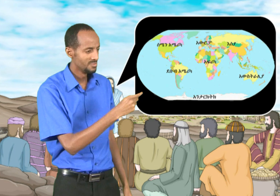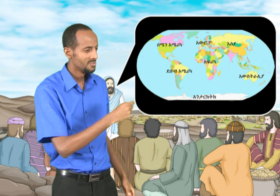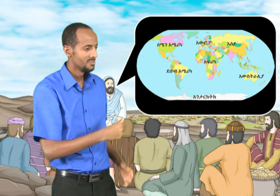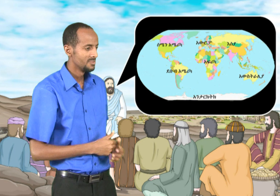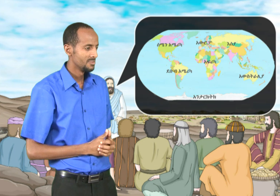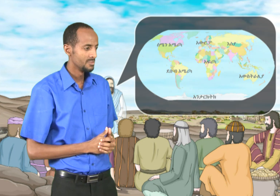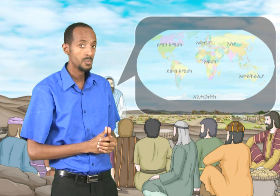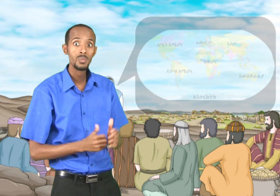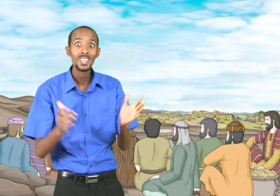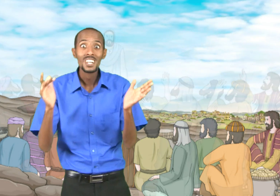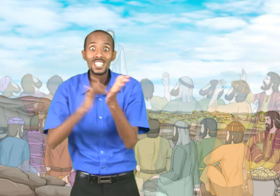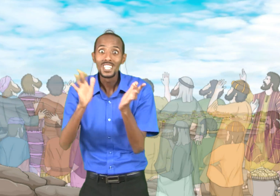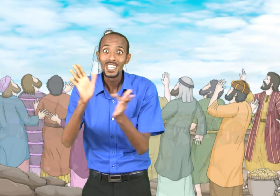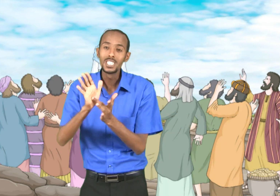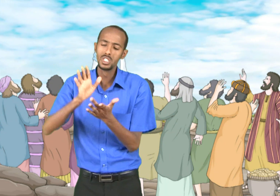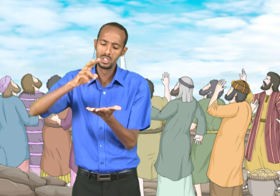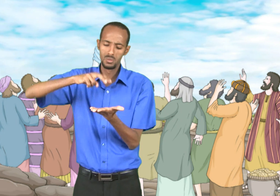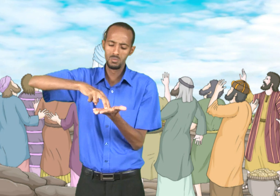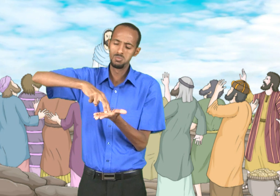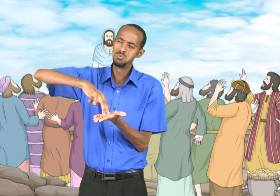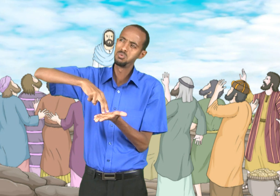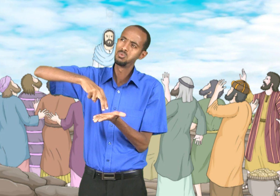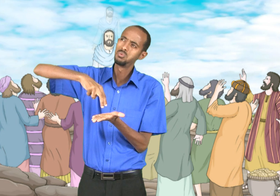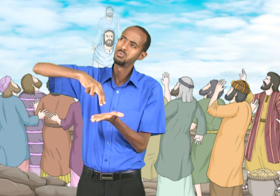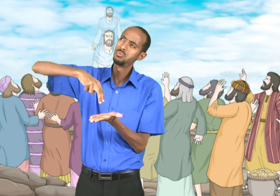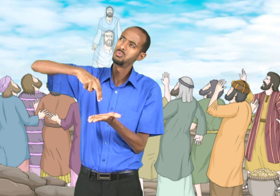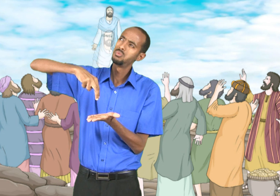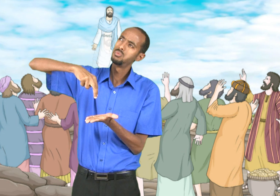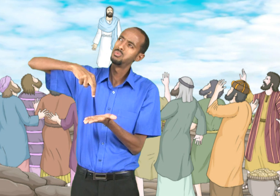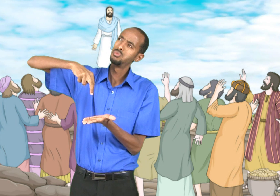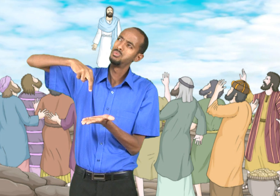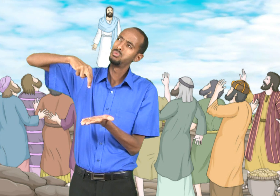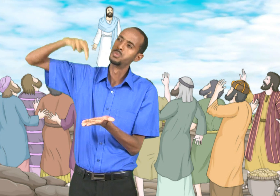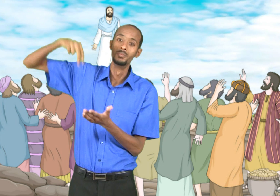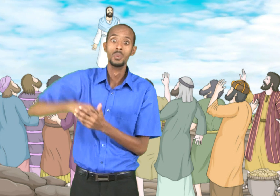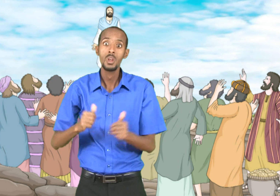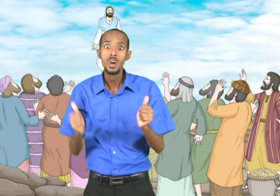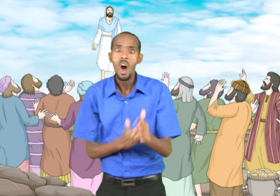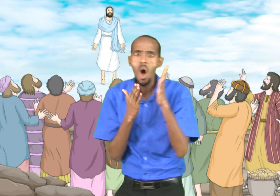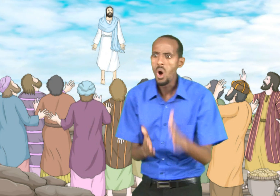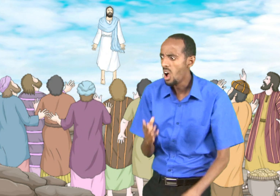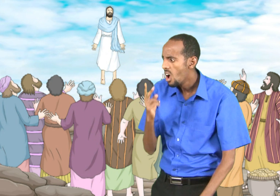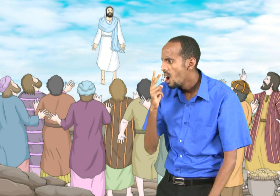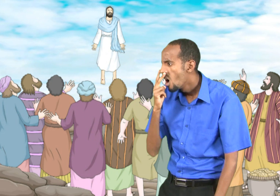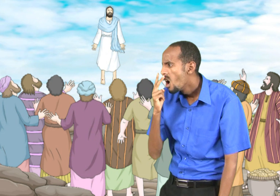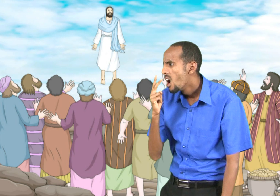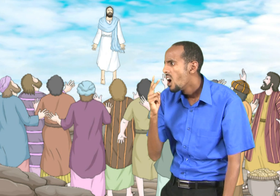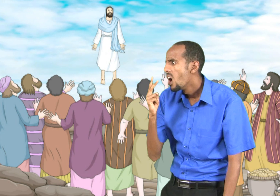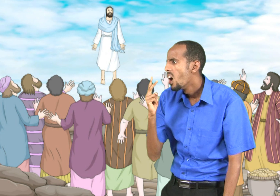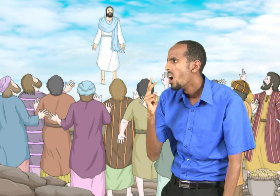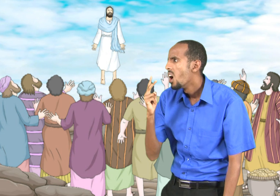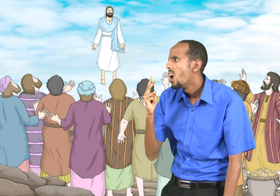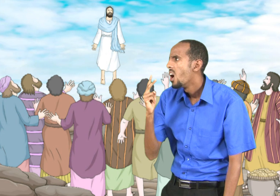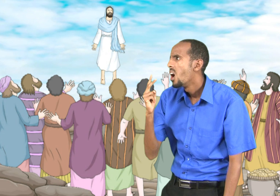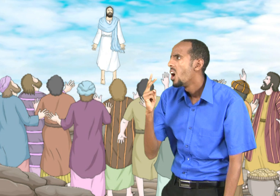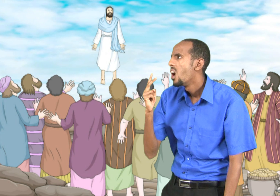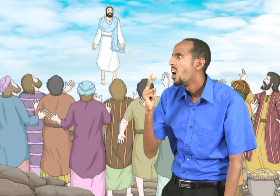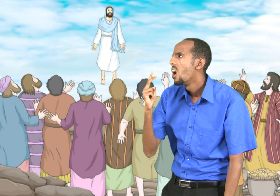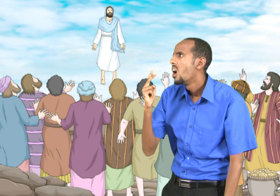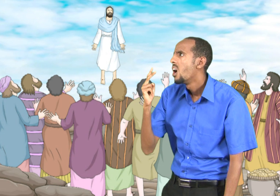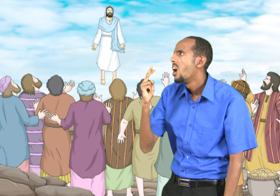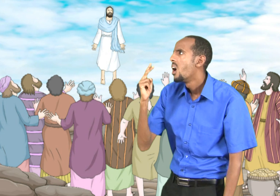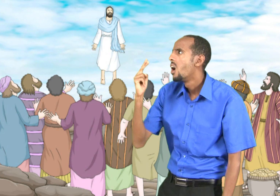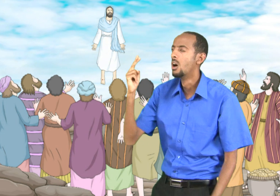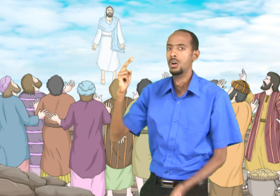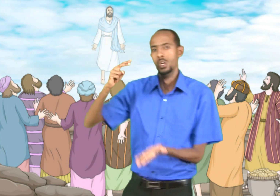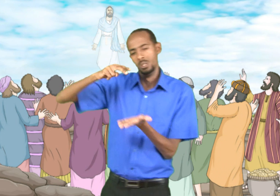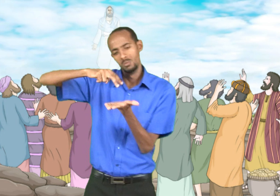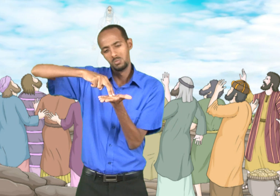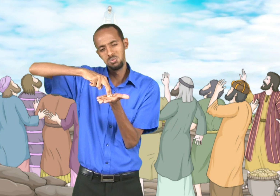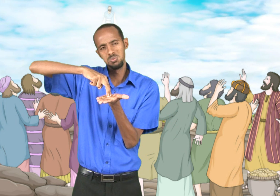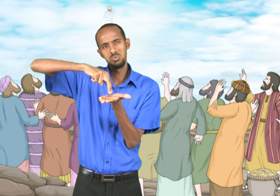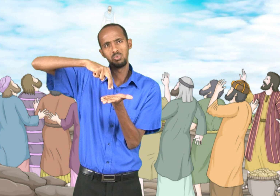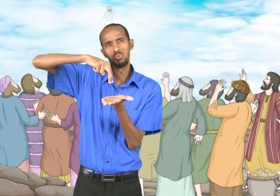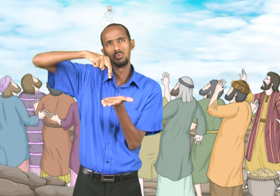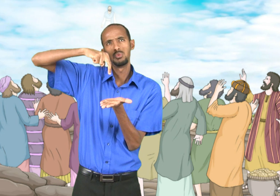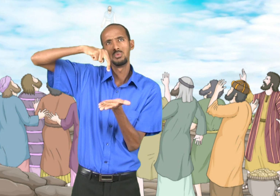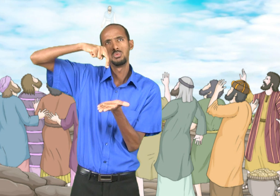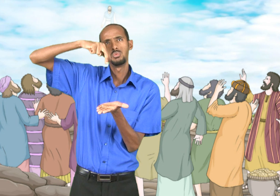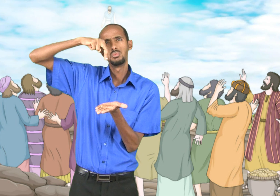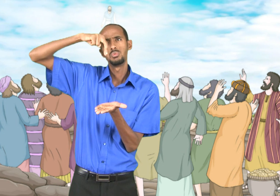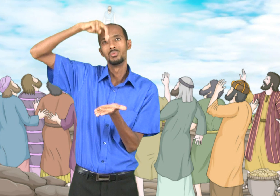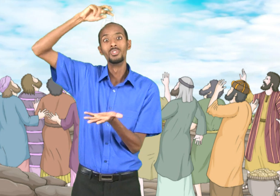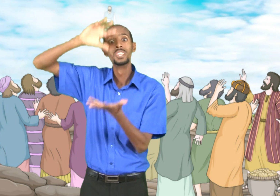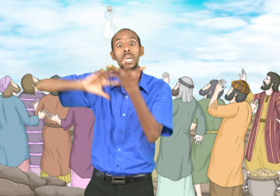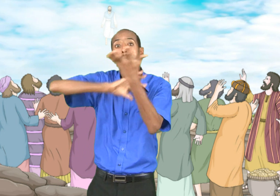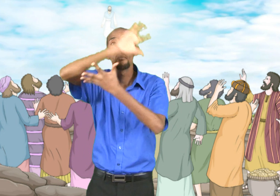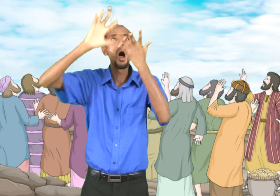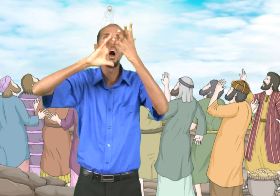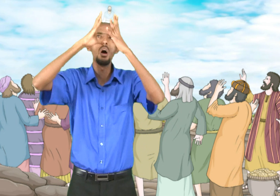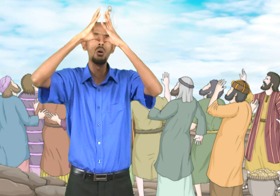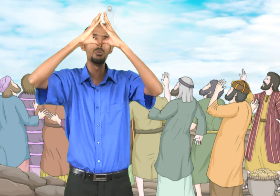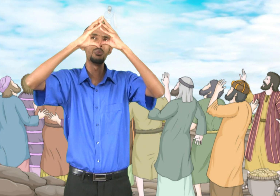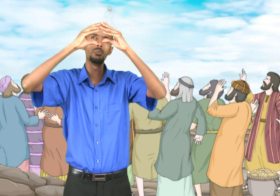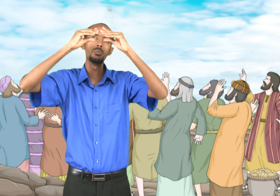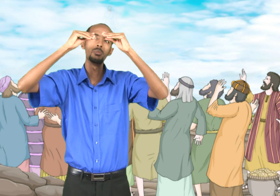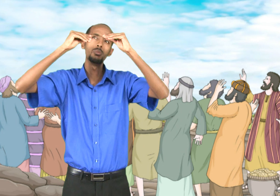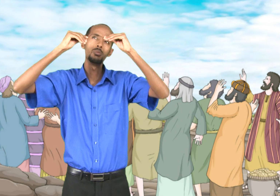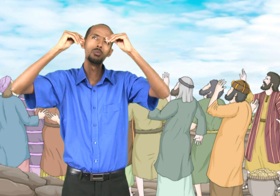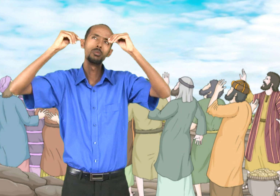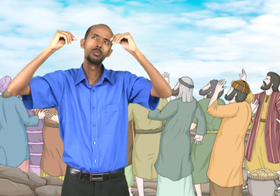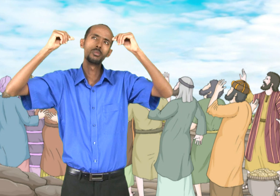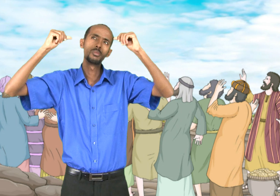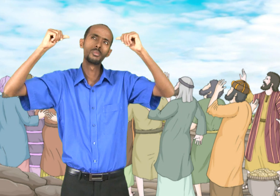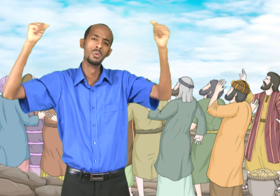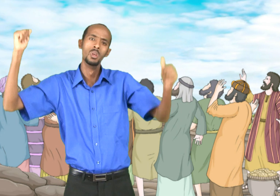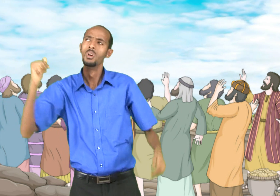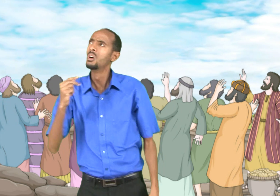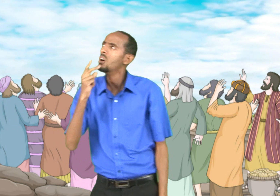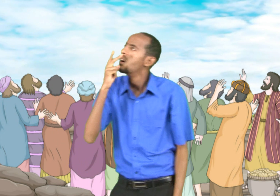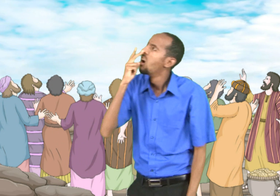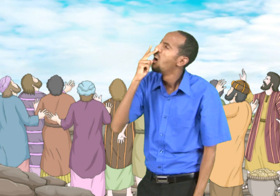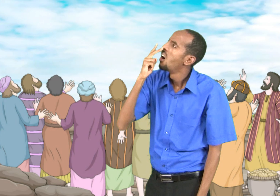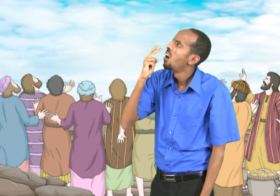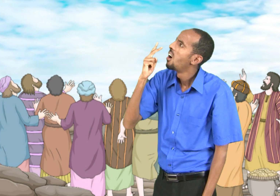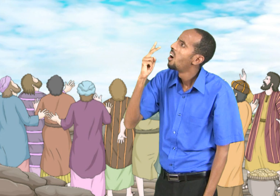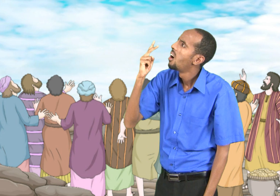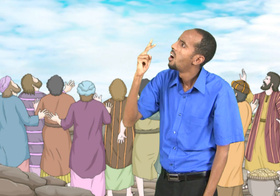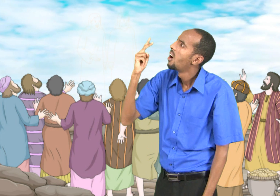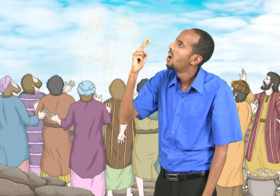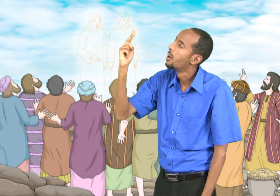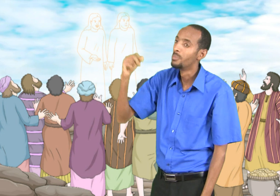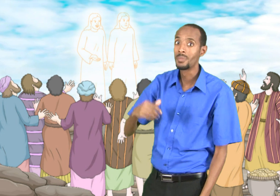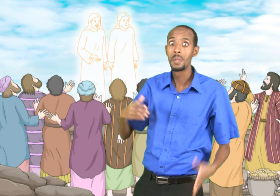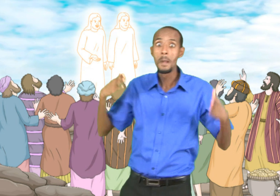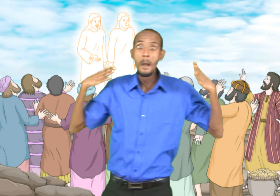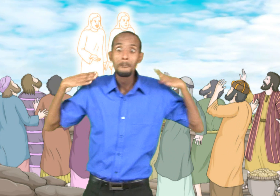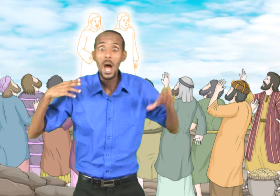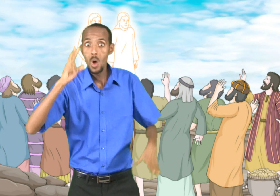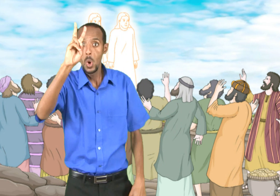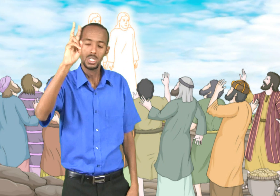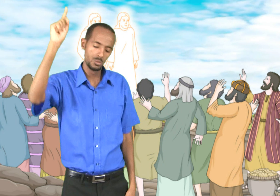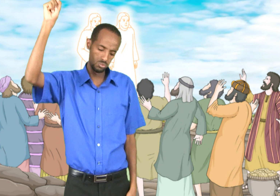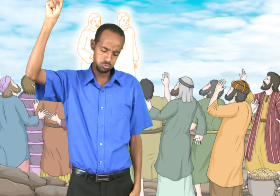After He had said this, they watched as He was taken up, and a cloud hid Him from their sight.